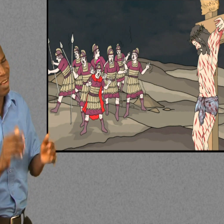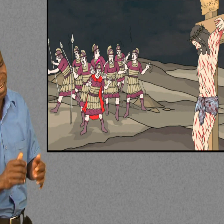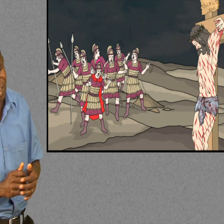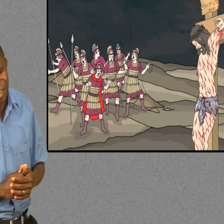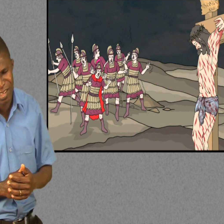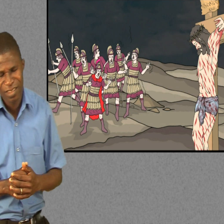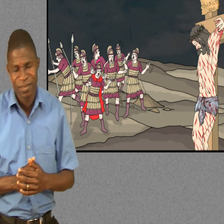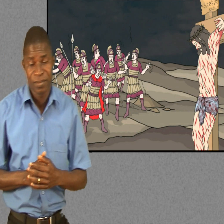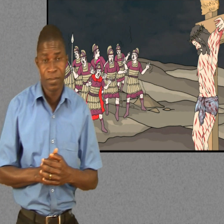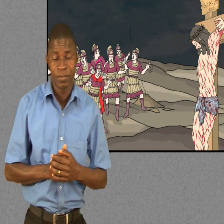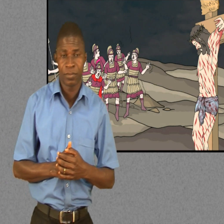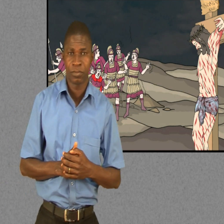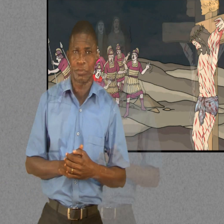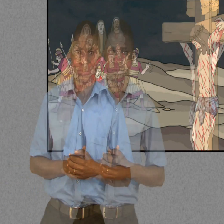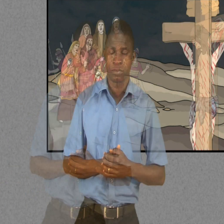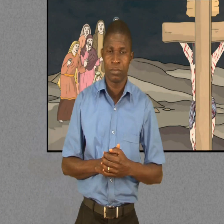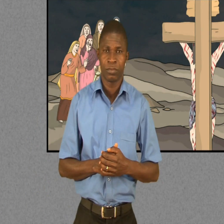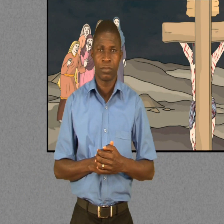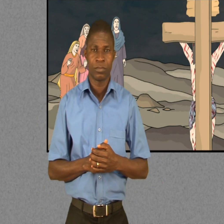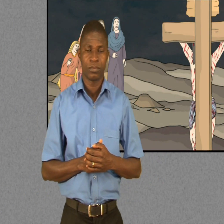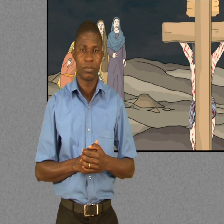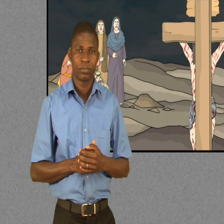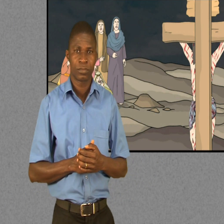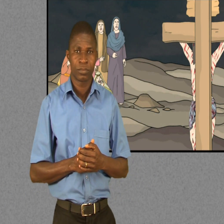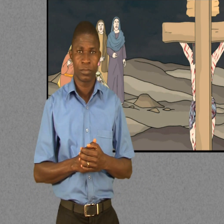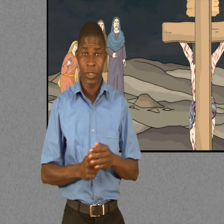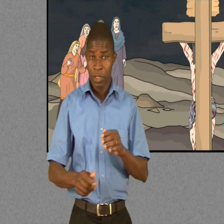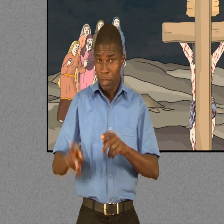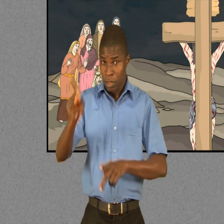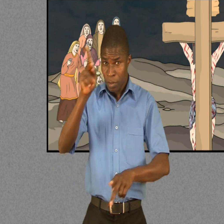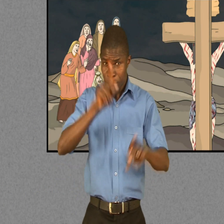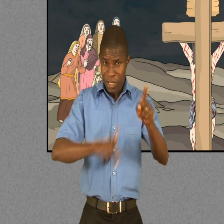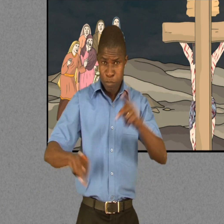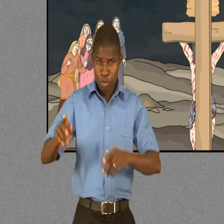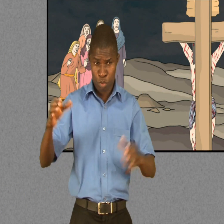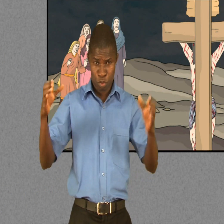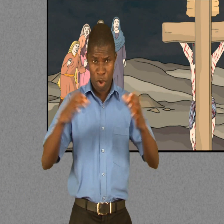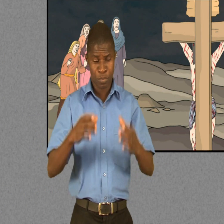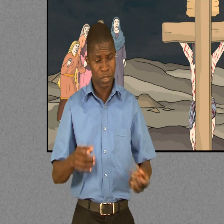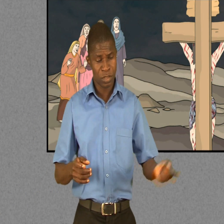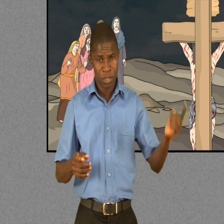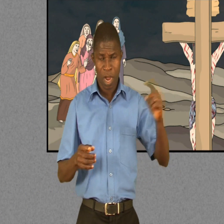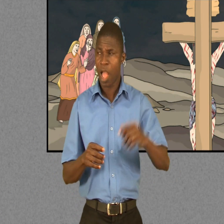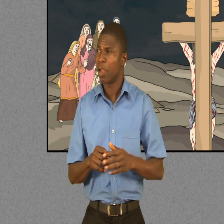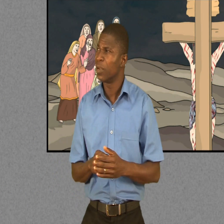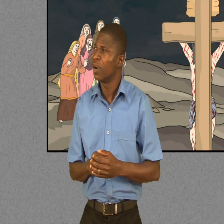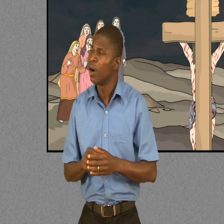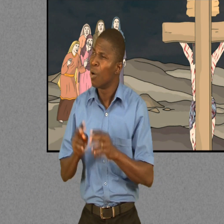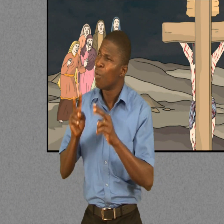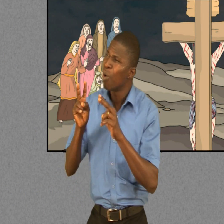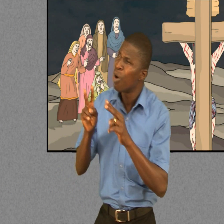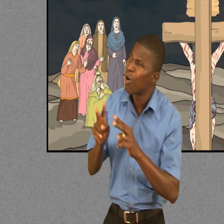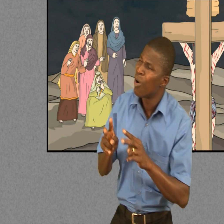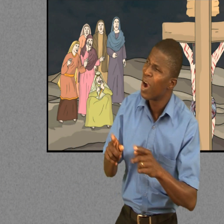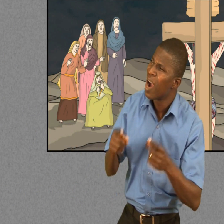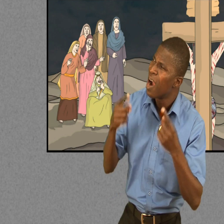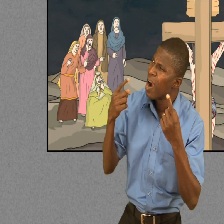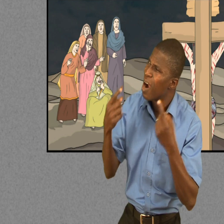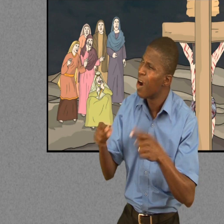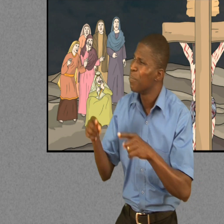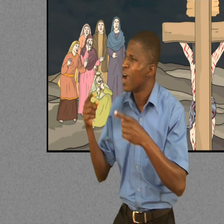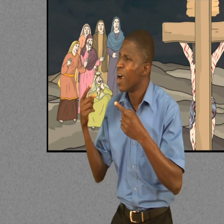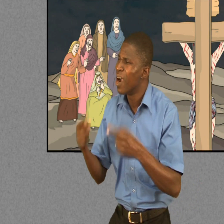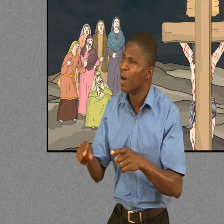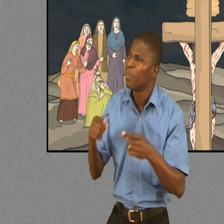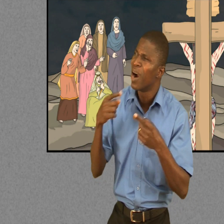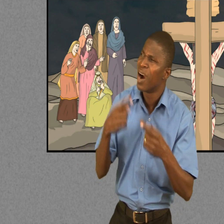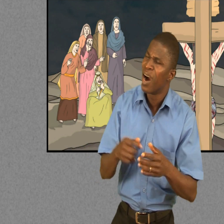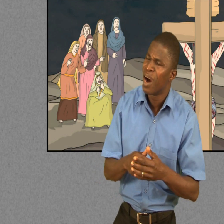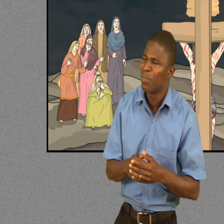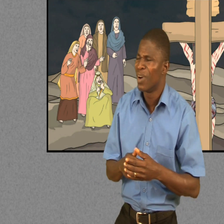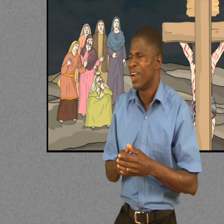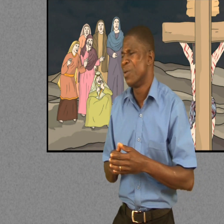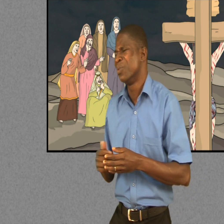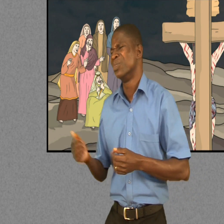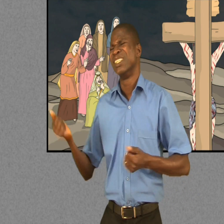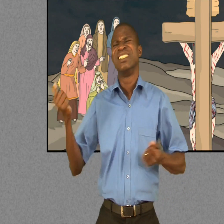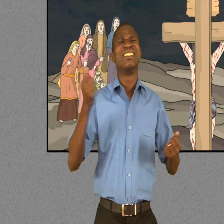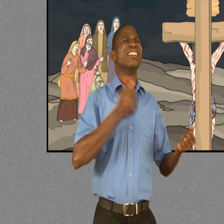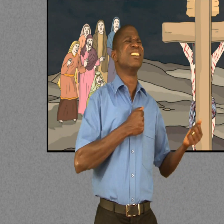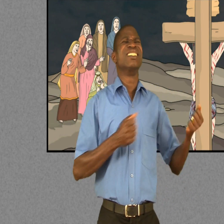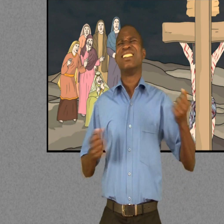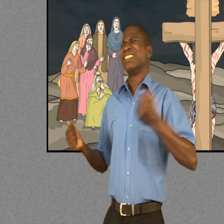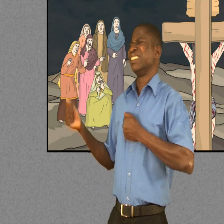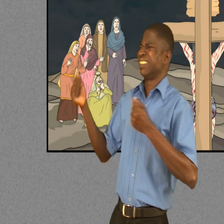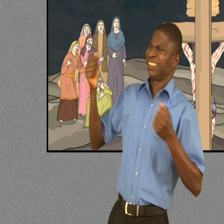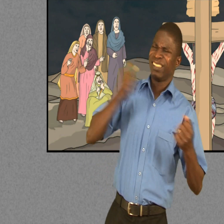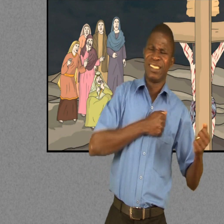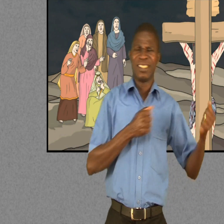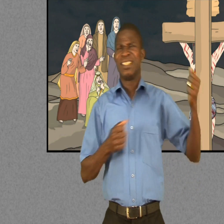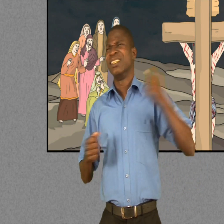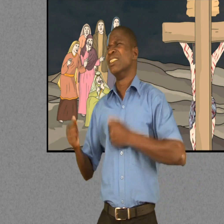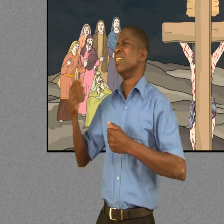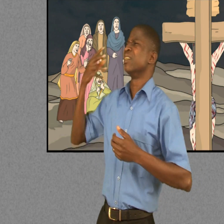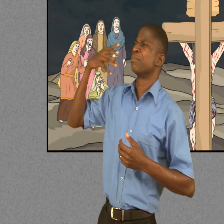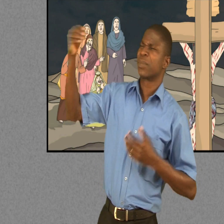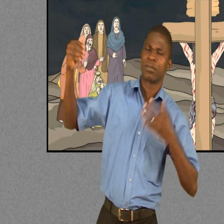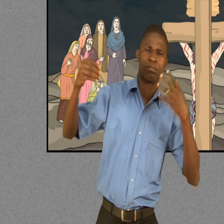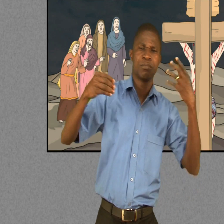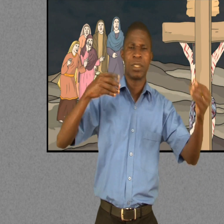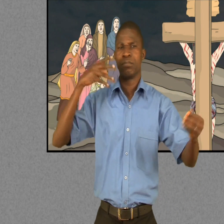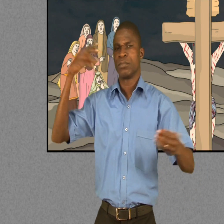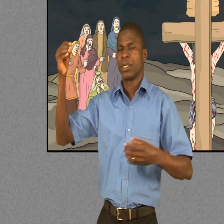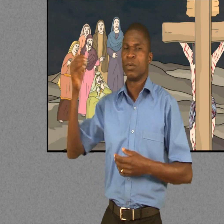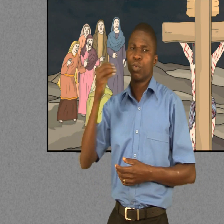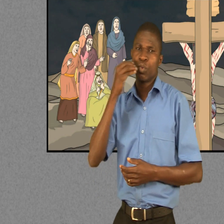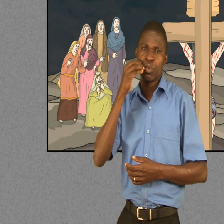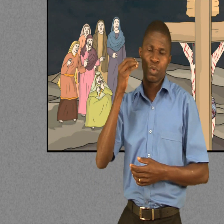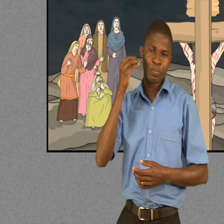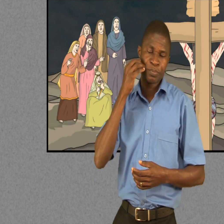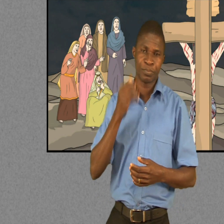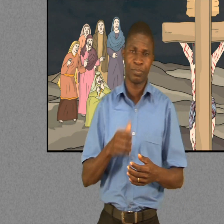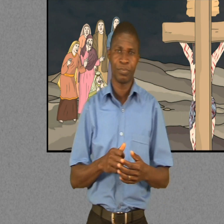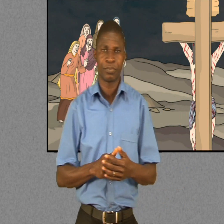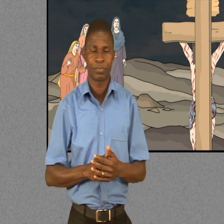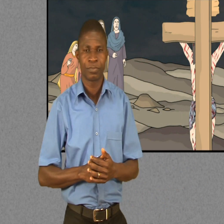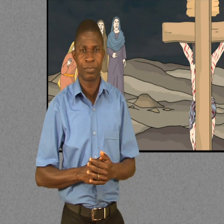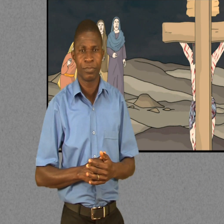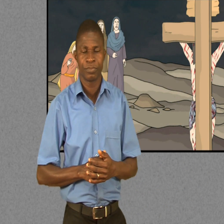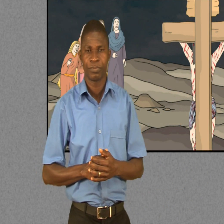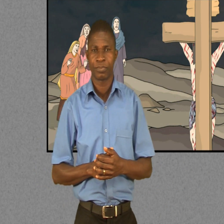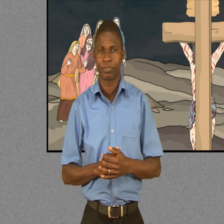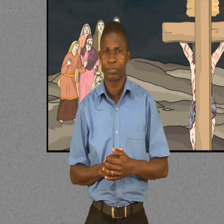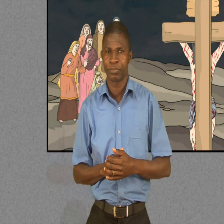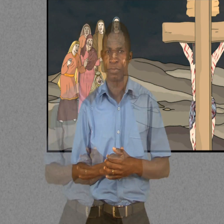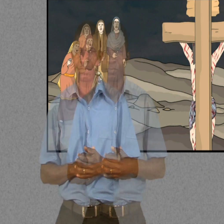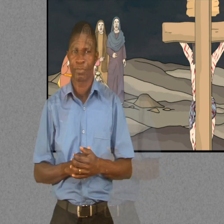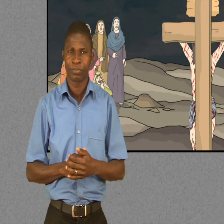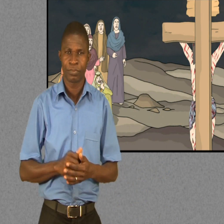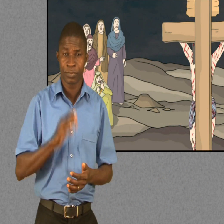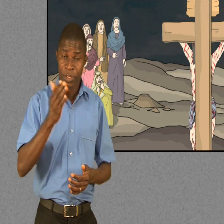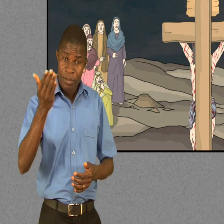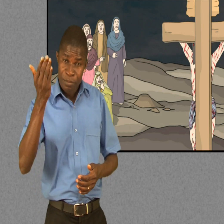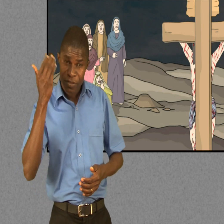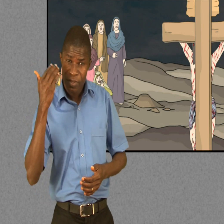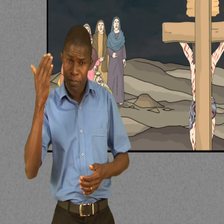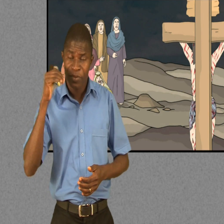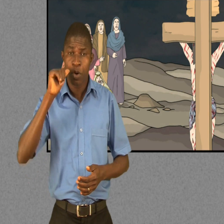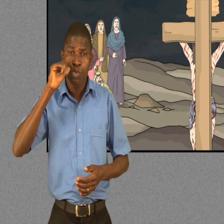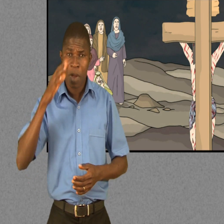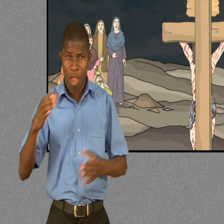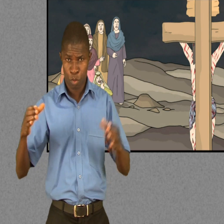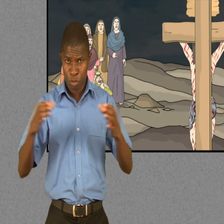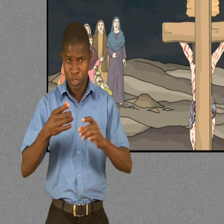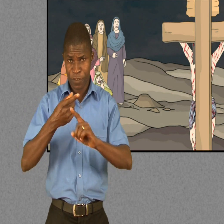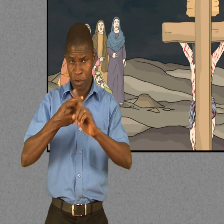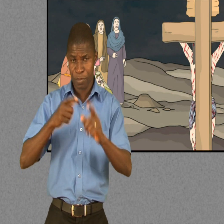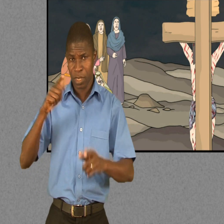And many women were there, watching from a distance. They had followed Jesus from Galilee to minister to Him. Among them were Mary Magdalene, Mary the mother of James and Joseph, and the mother of Zebedee’s sons. and placed it in his own new tomb that he had cut into the rock. Then he rolled a great stone across the entrance to the tomb and went away. Mary Magdalene and the other Mary were sitting there opposite the tomb. The next day, the one after Preparation Day, the chief priests and Pharisees assembled before Pilate. “Sir,” they said, “we remember that while He was alive that deceiver said, ‘After three days I will rise again.’ So give the order that the tomb be secured until the third day. Otherwise, His disciples may come and steal Him away and tell the people He has risen from the dead.